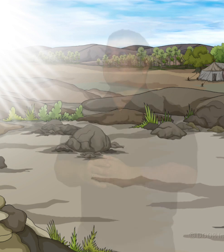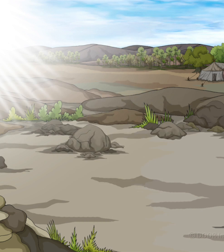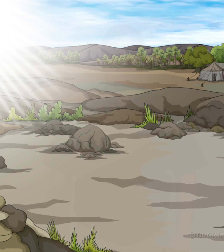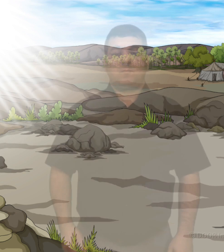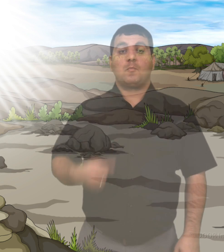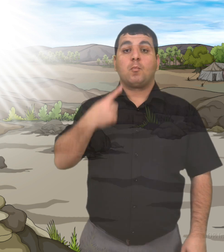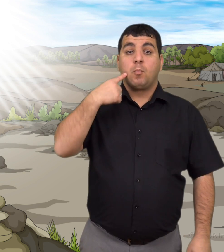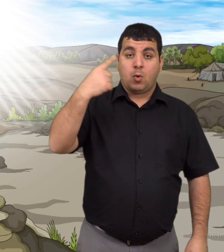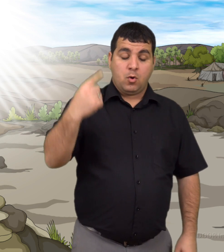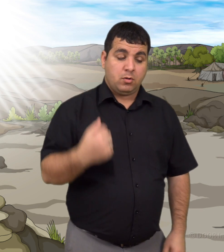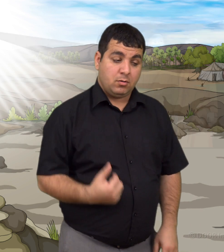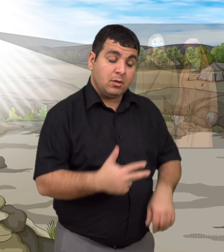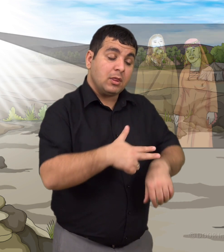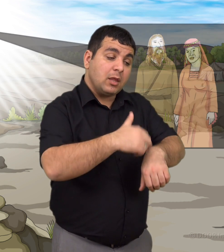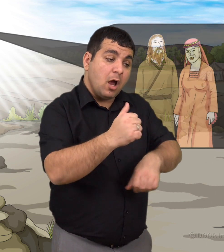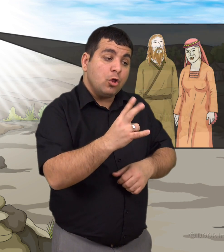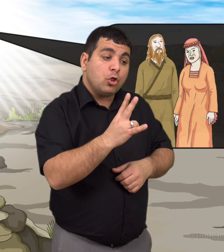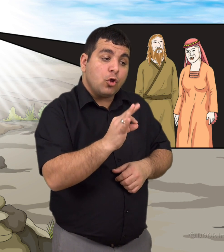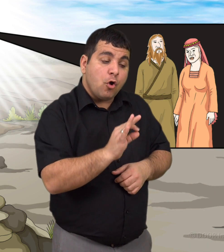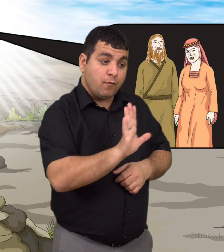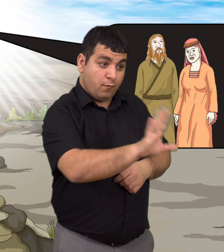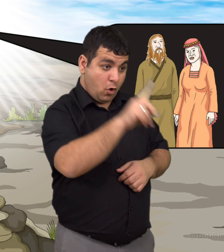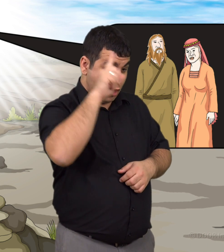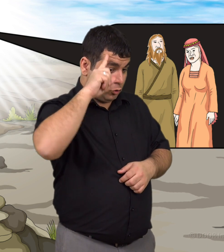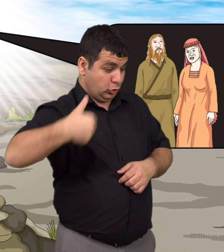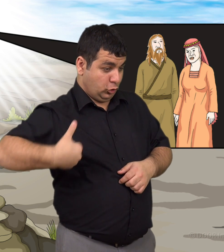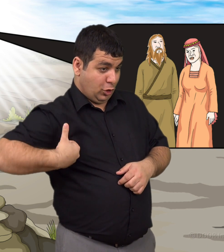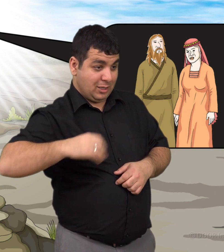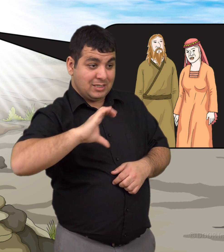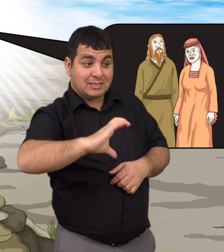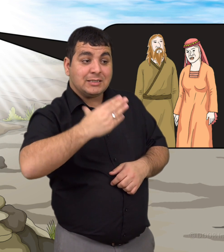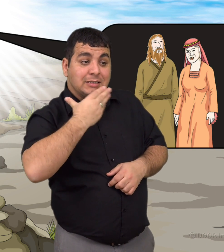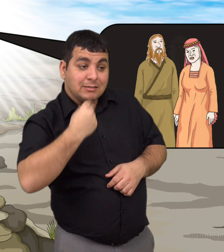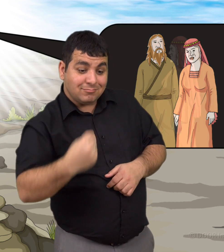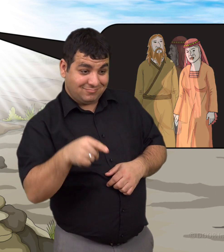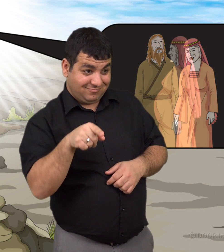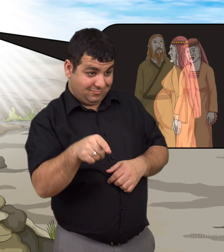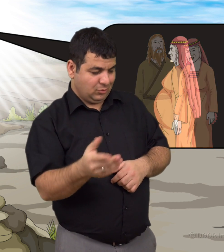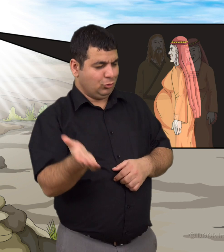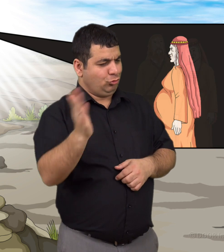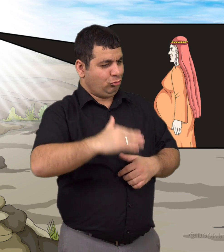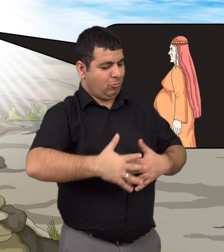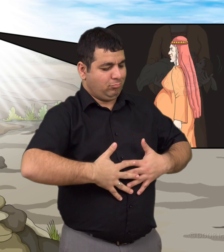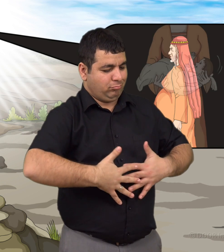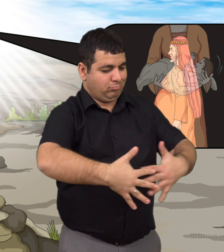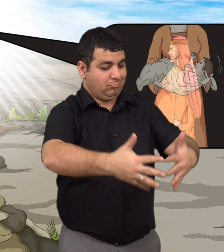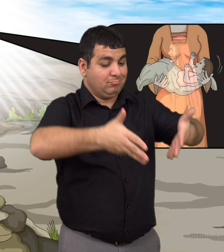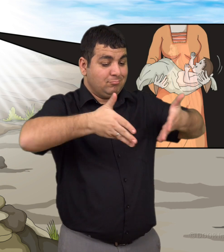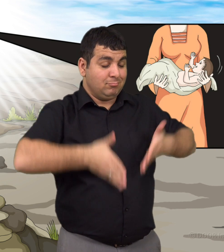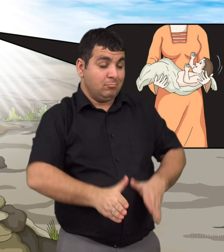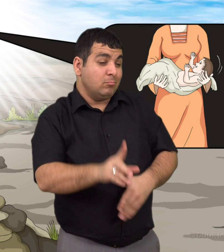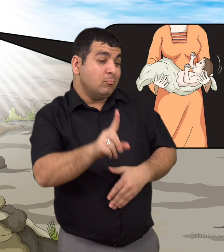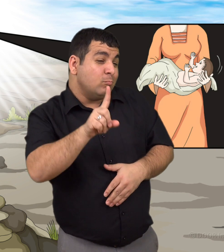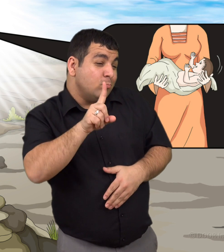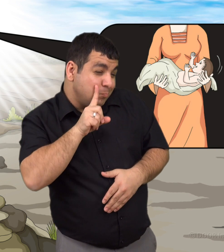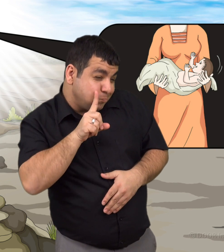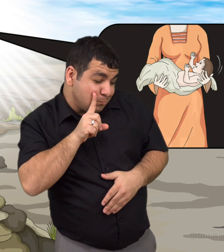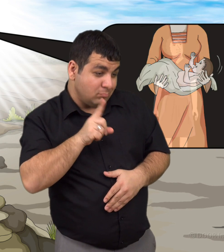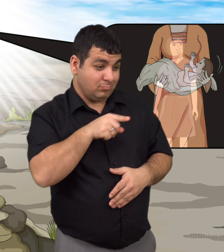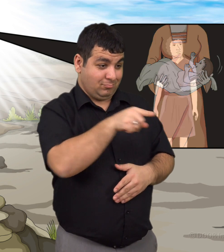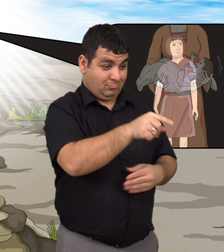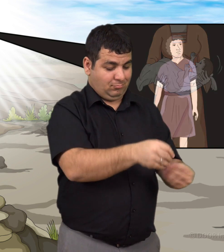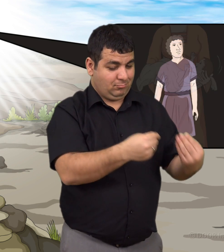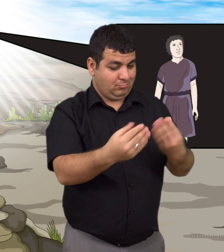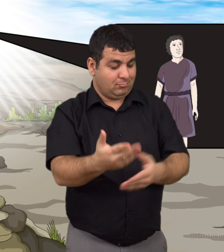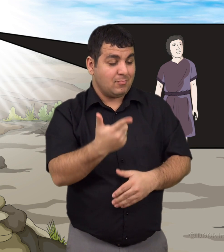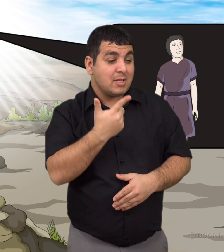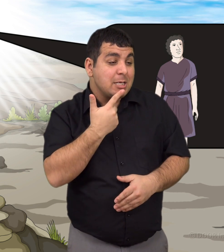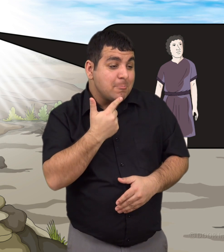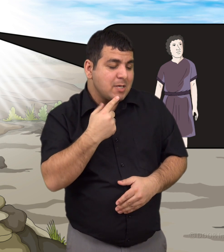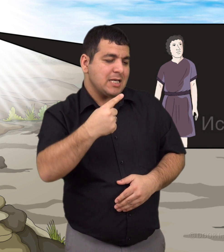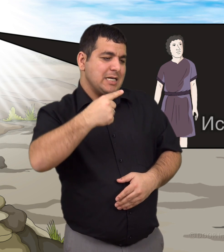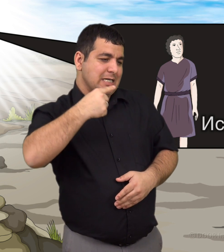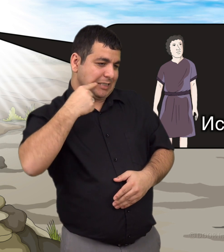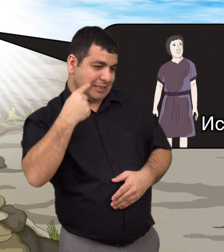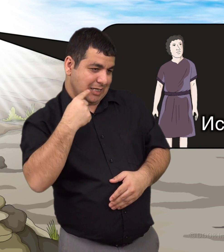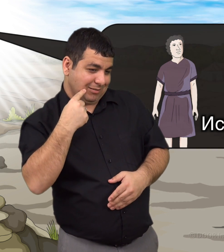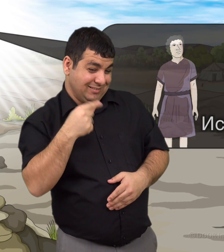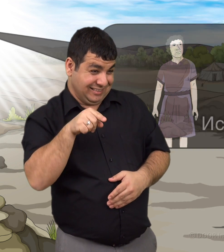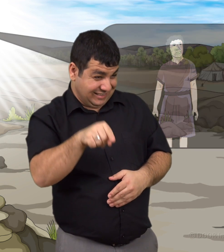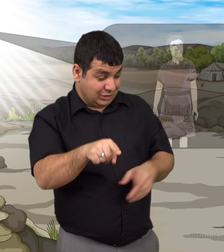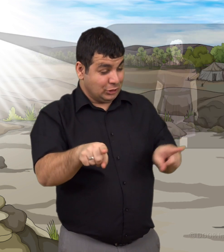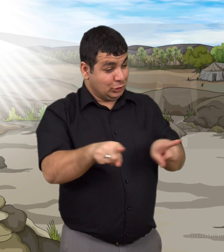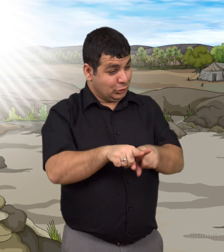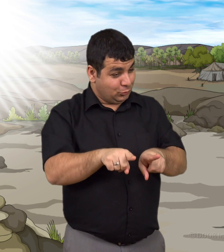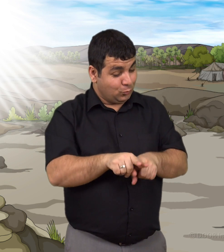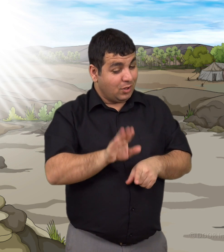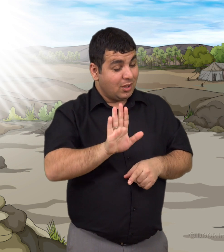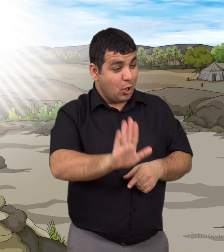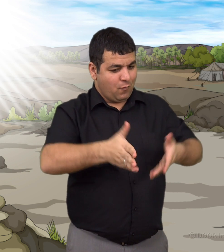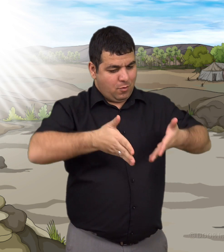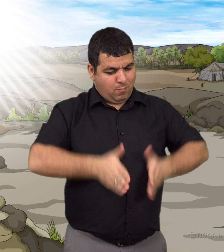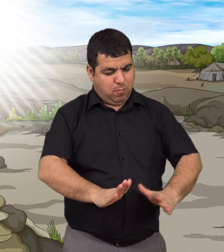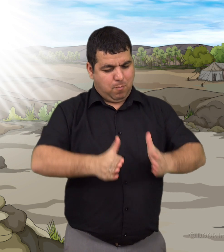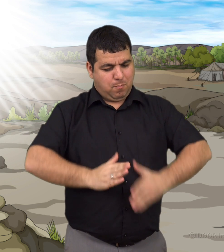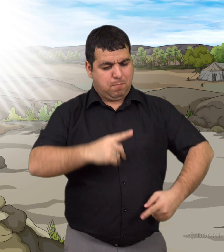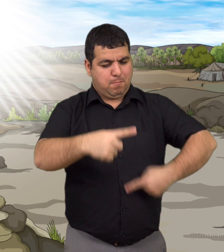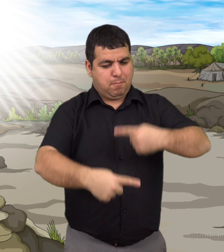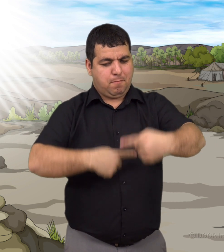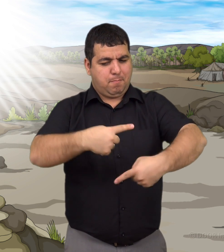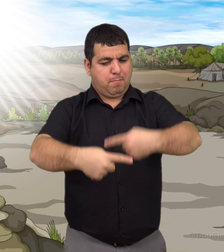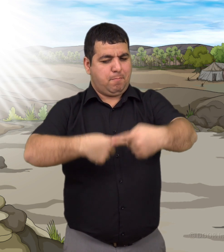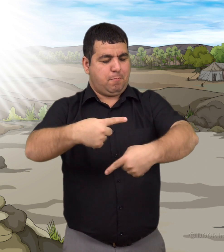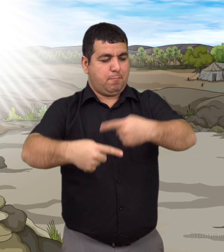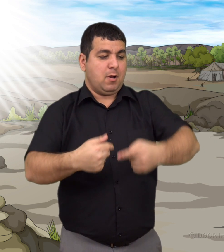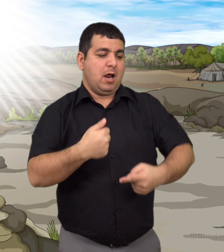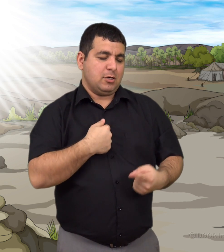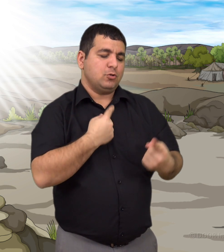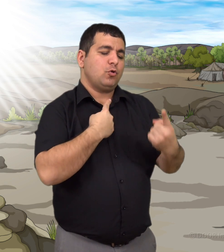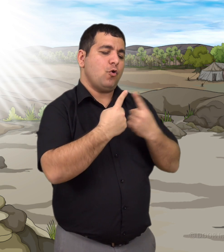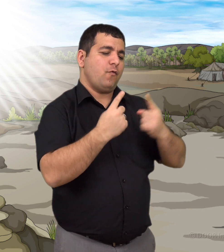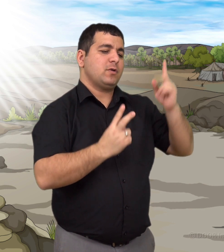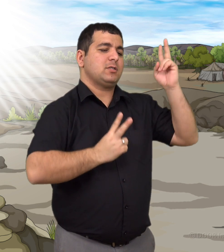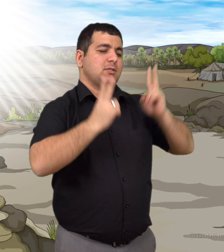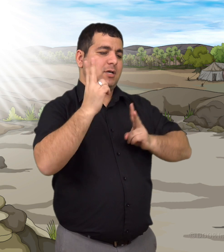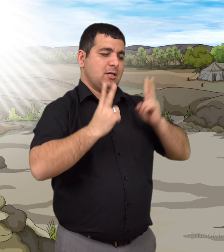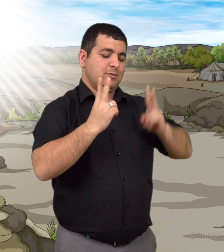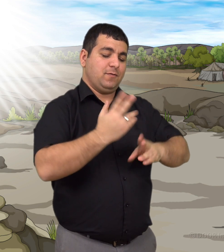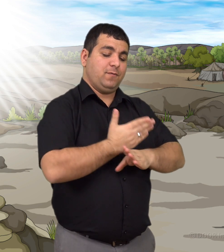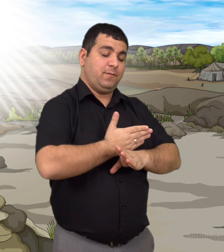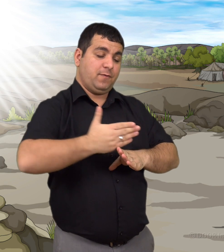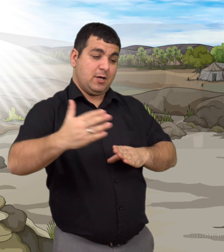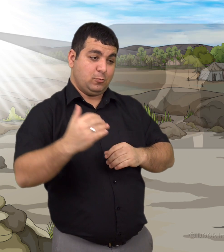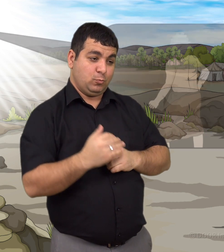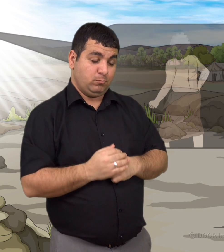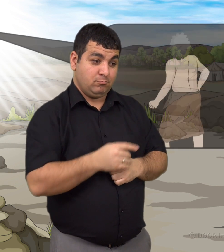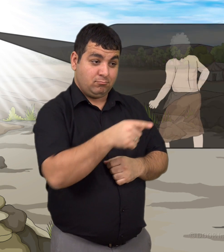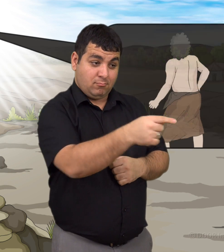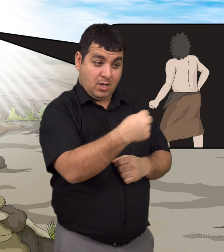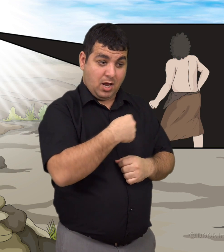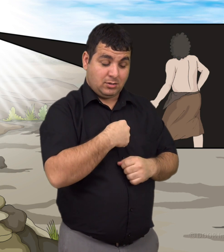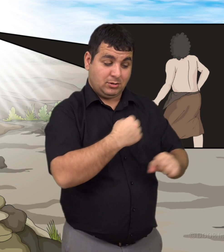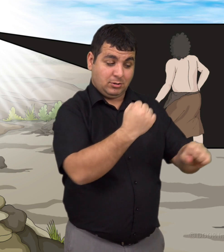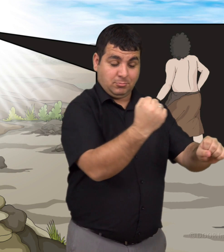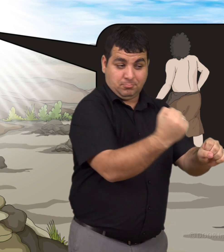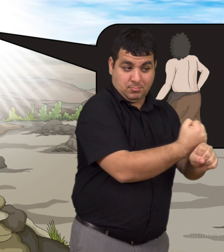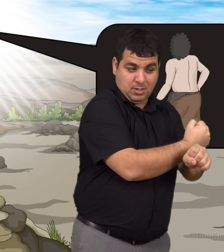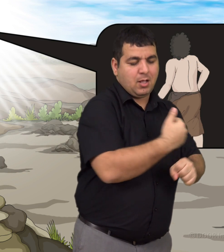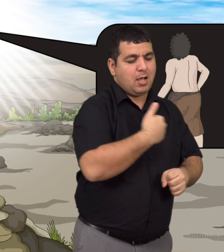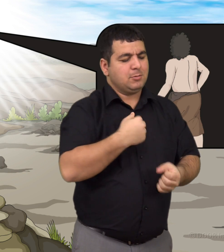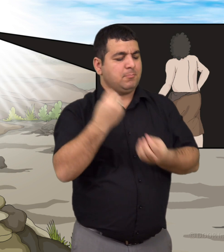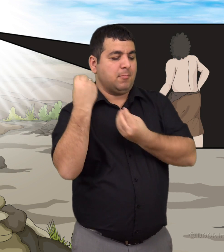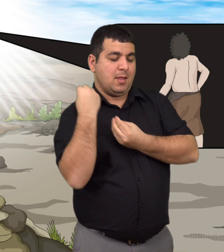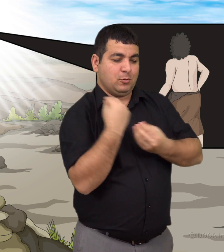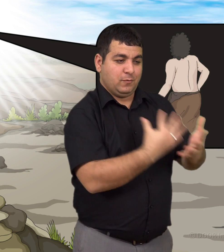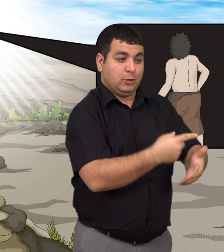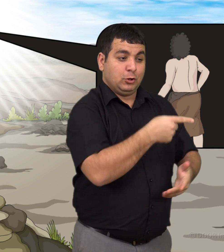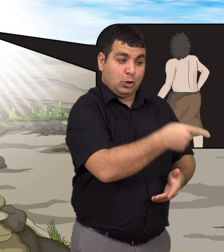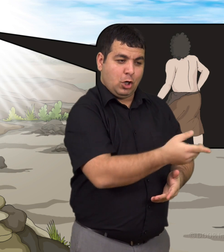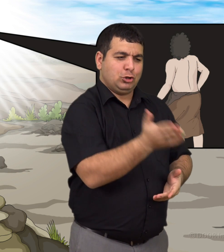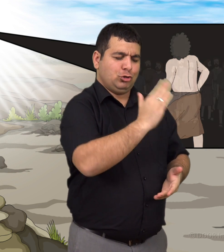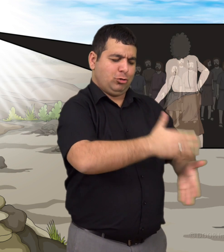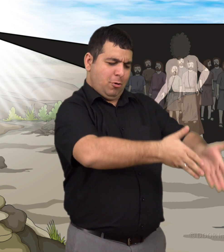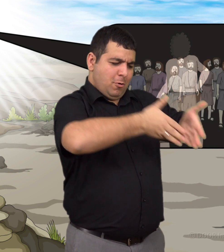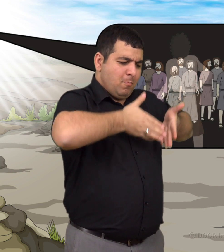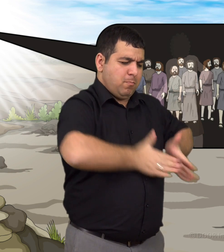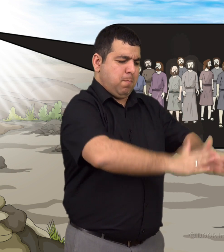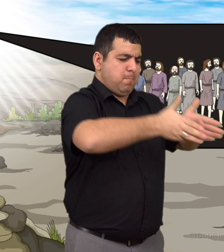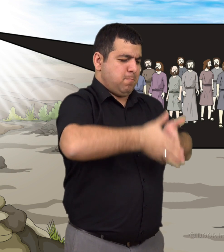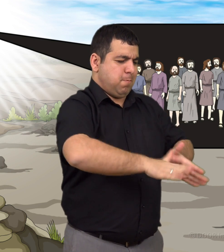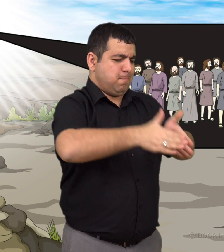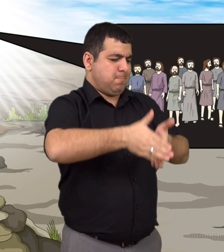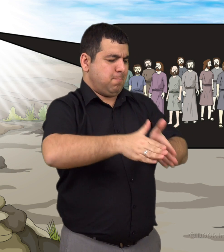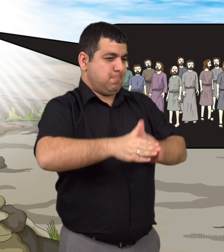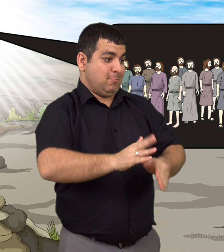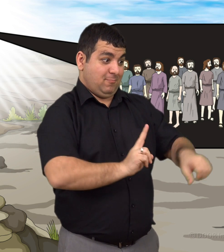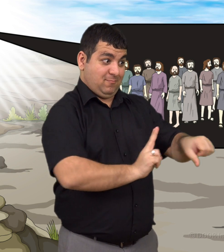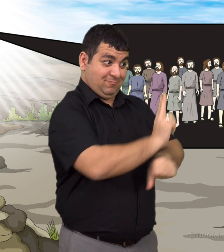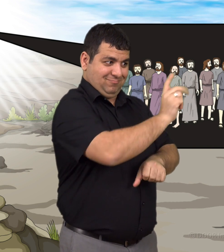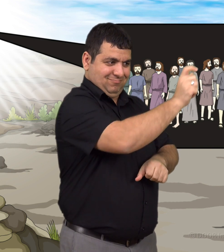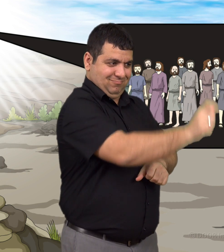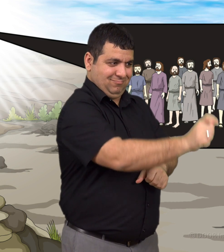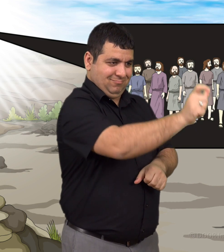But God replied, “Your wife Sarah will indeed bear you a son, and you are to name him Isaac. I will establish My covenant with him as an everlasting covenant for his descendants after him. As for Ishmael, I have heard you, and I will surely bless him; I will make him fruitful and multiply him greatly.